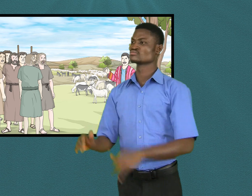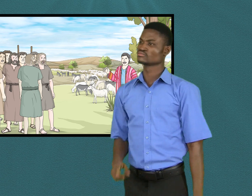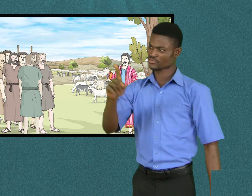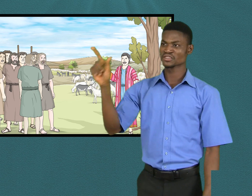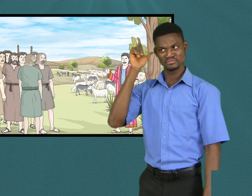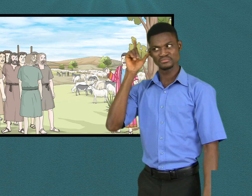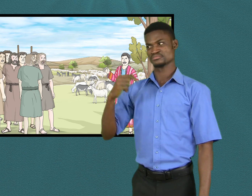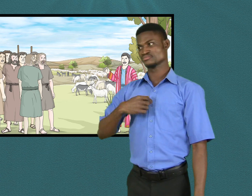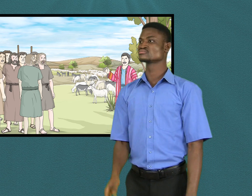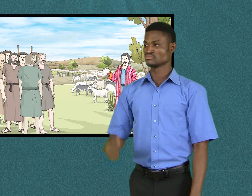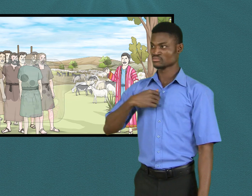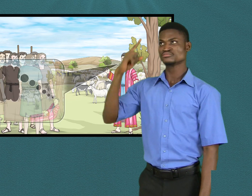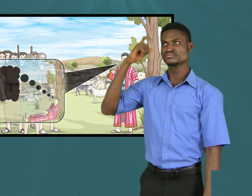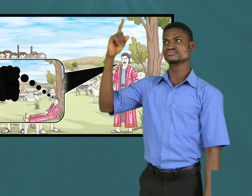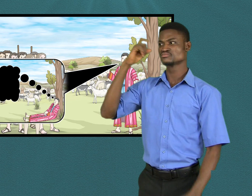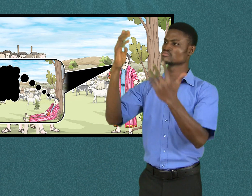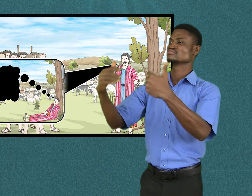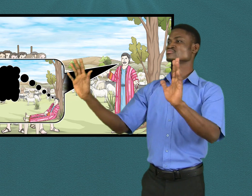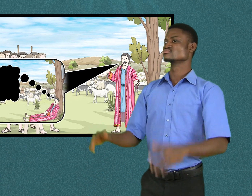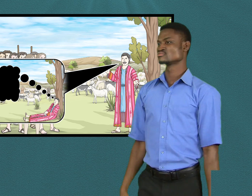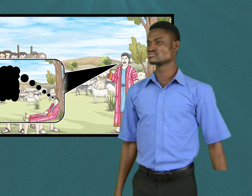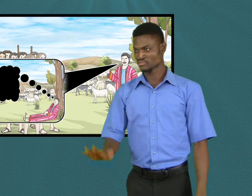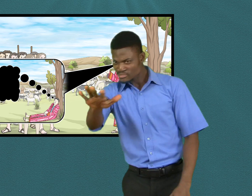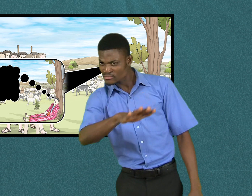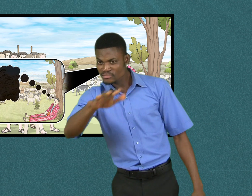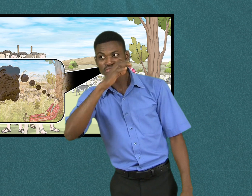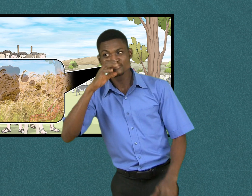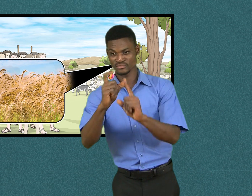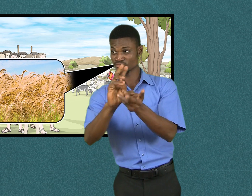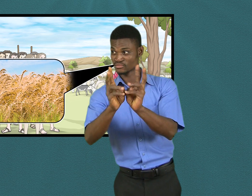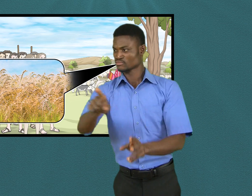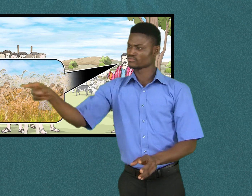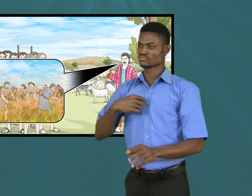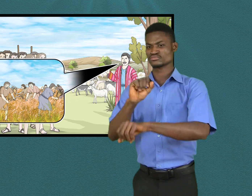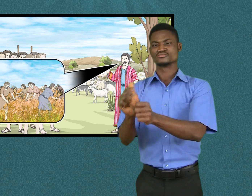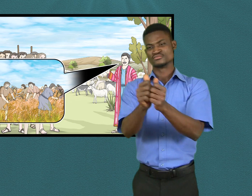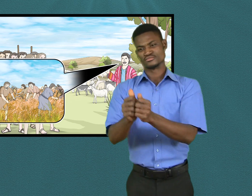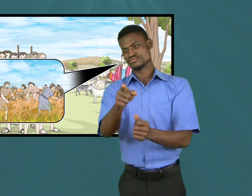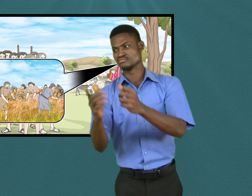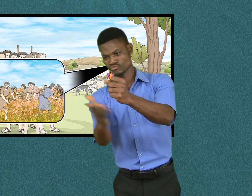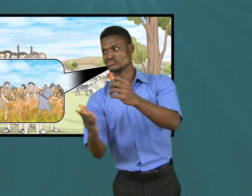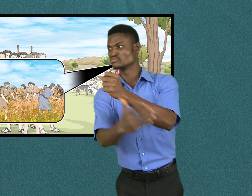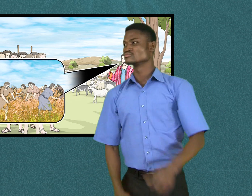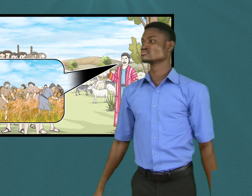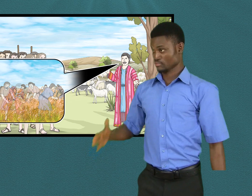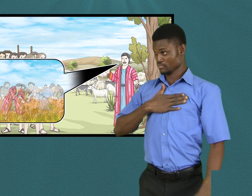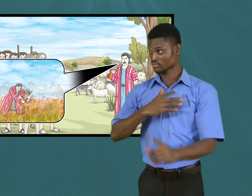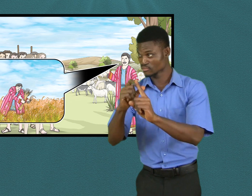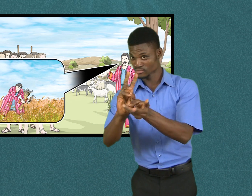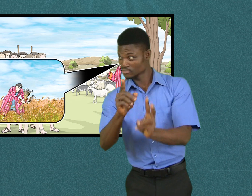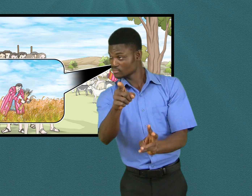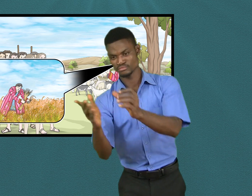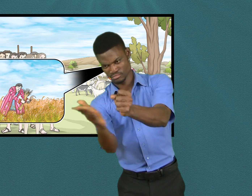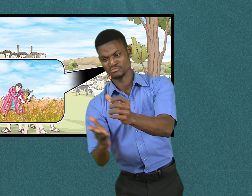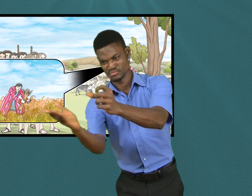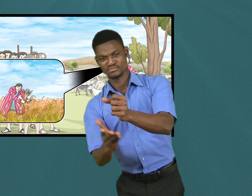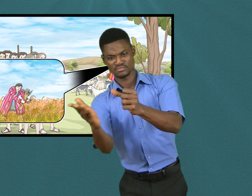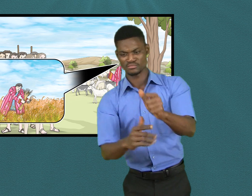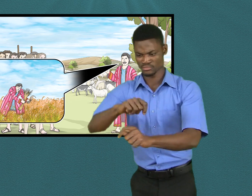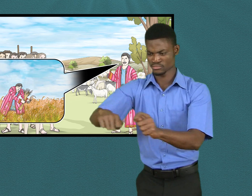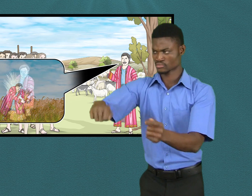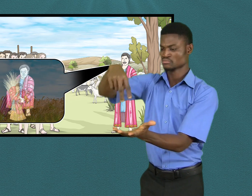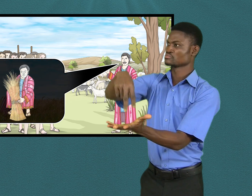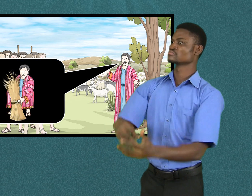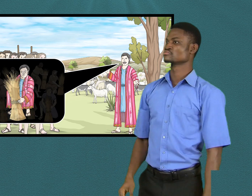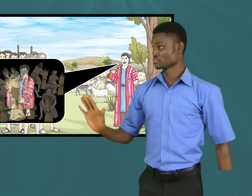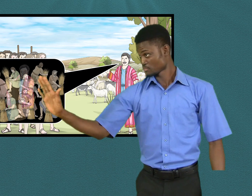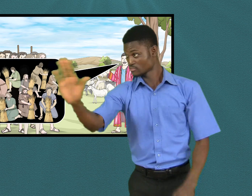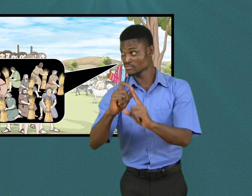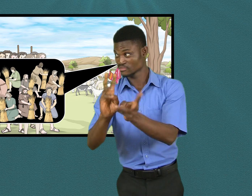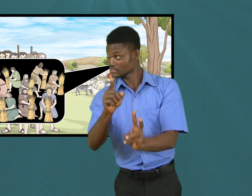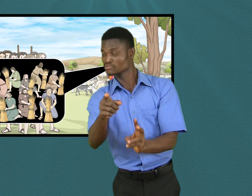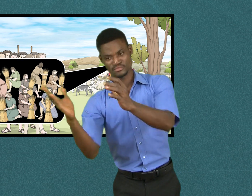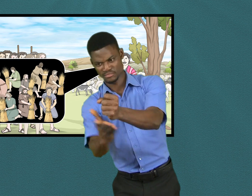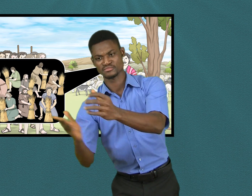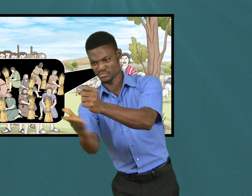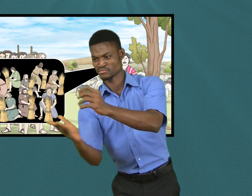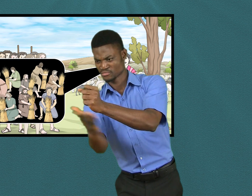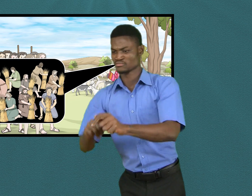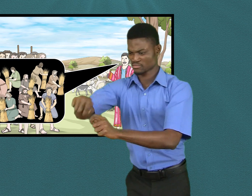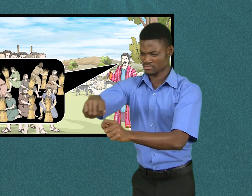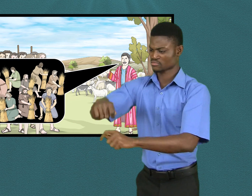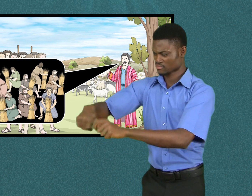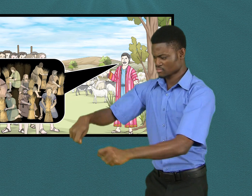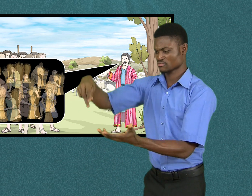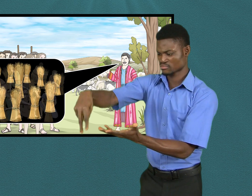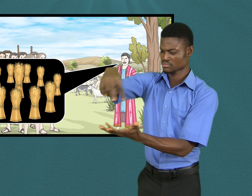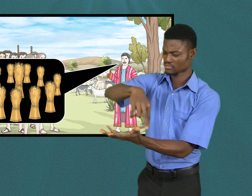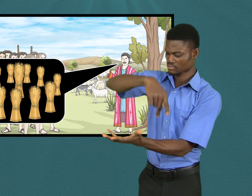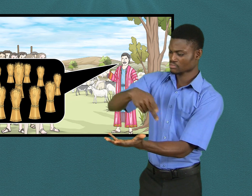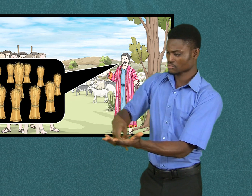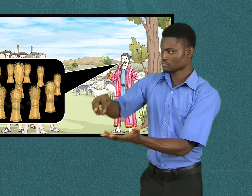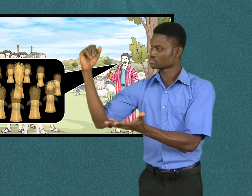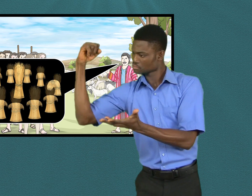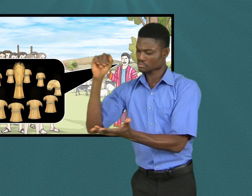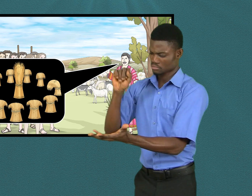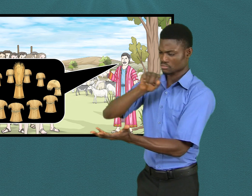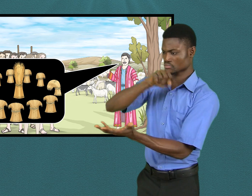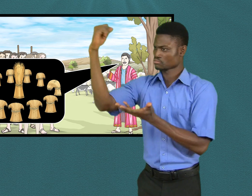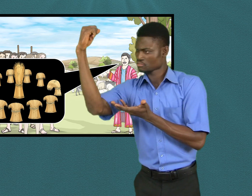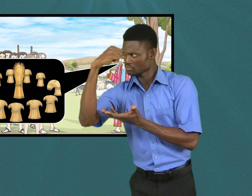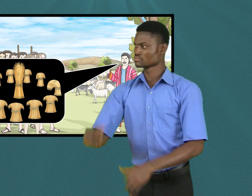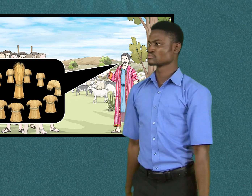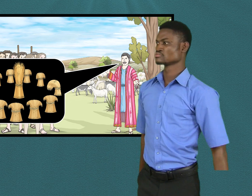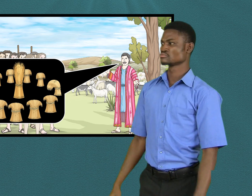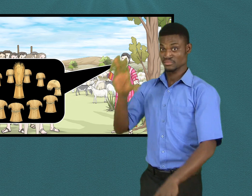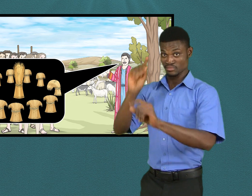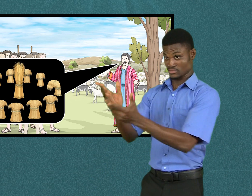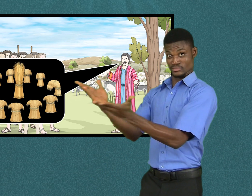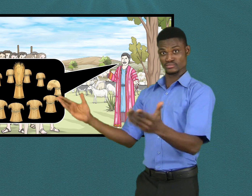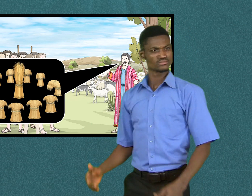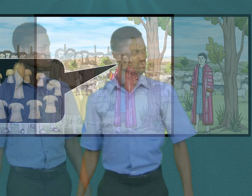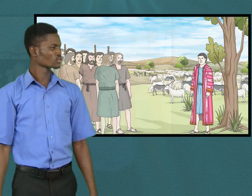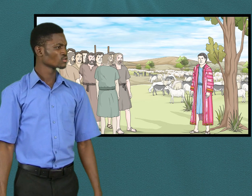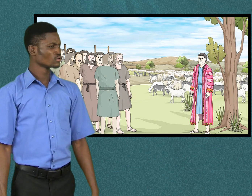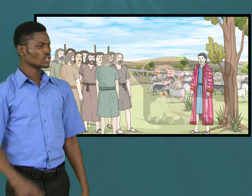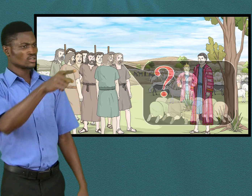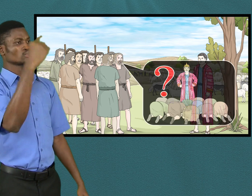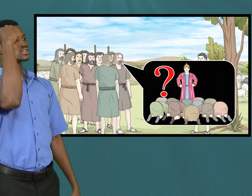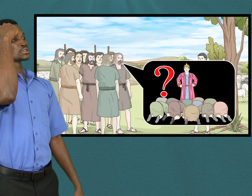He said to them, “Listen to this dream I had: We were binding sheaves of grain in the field, and suddenly my sheaf rose and stood upright, while your sheaves gathered around and bowed down to mine.”